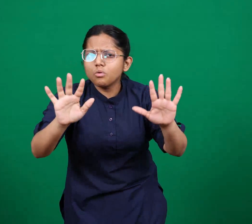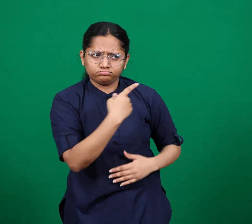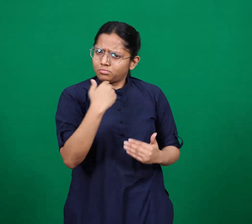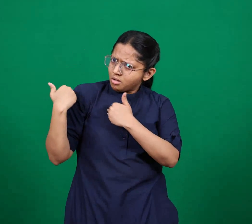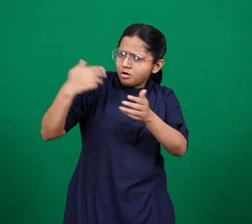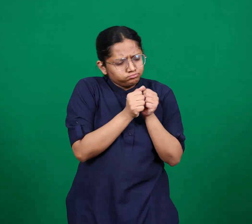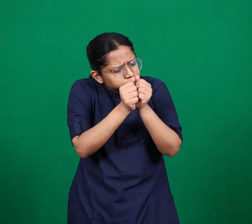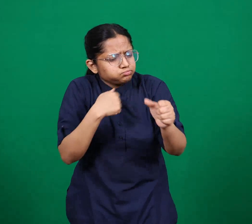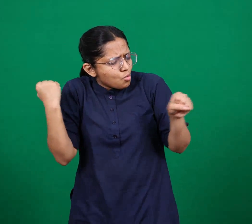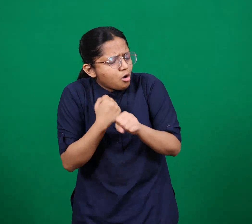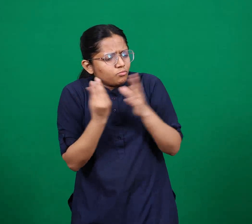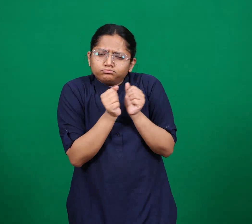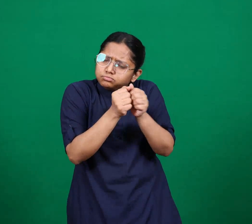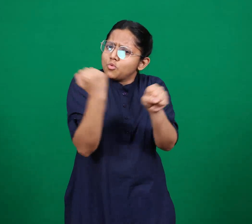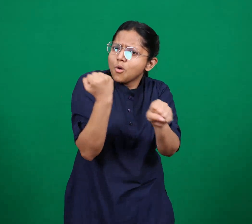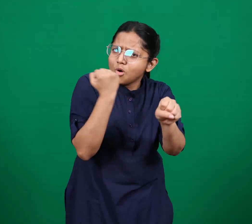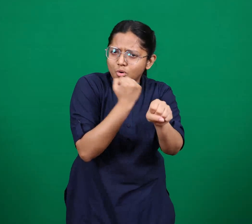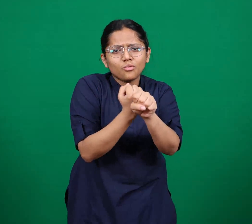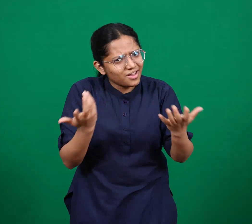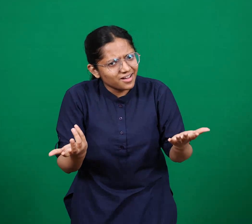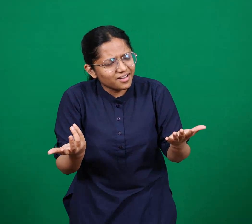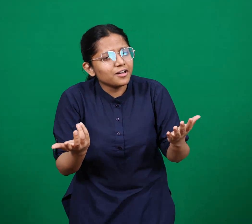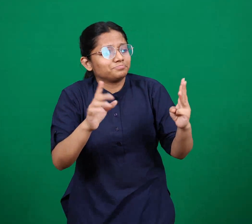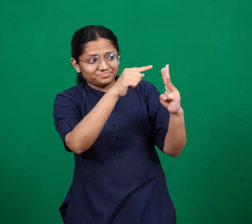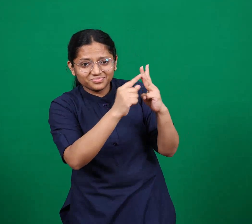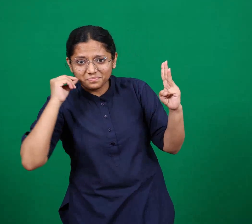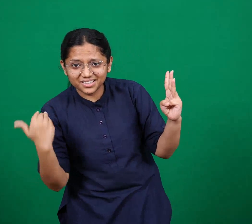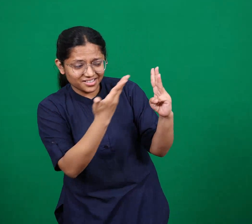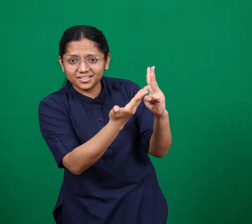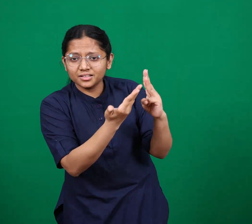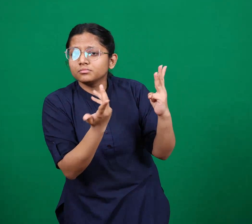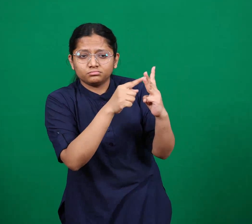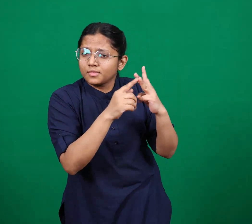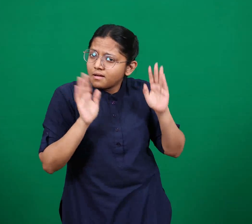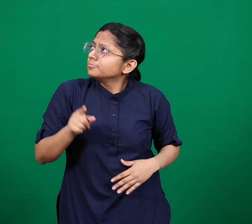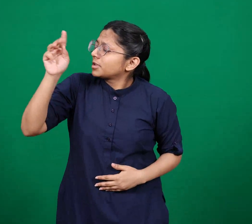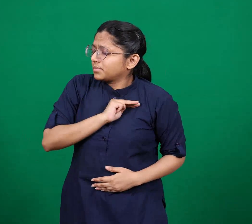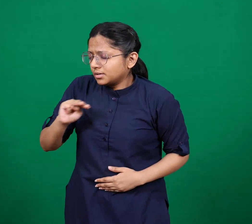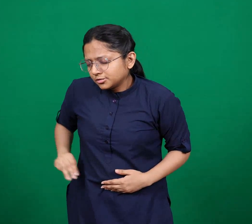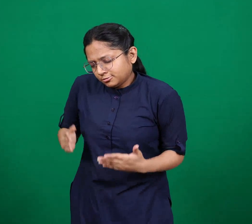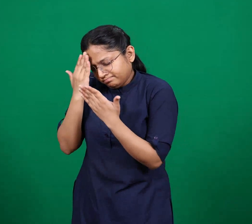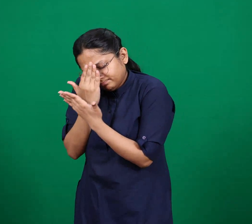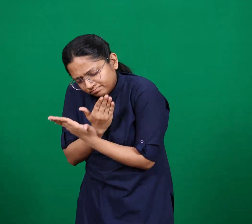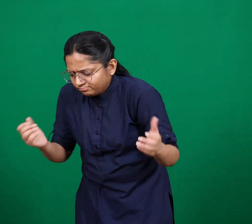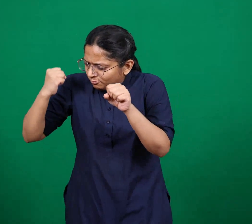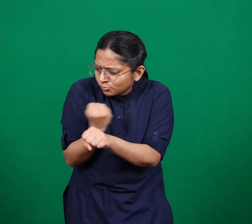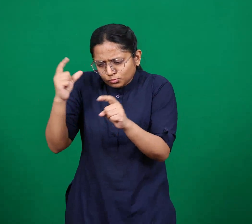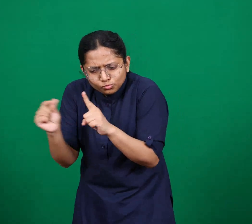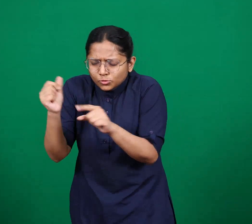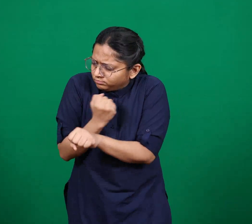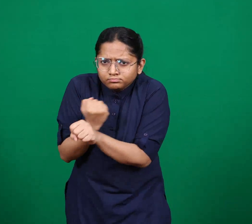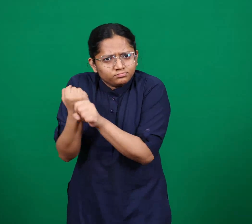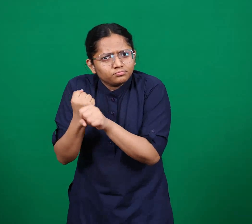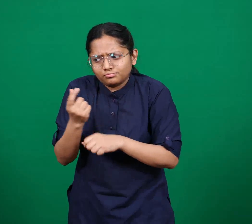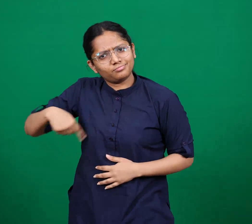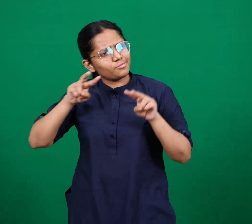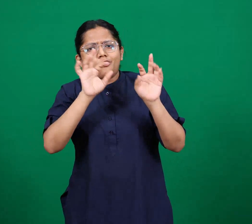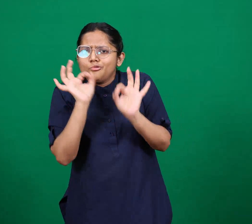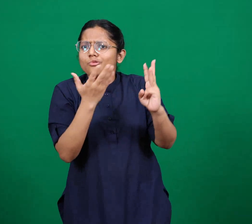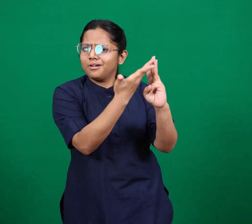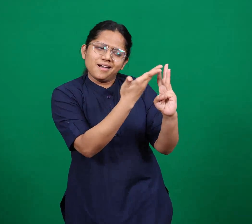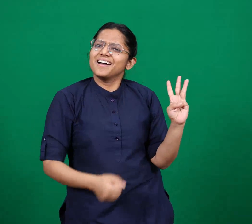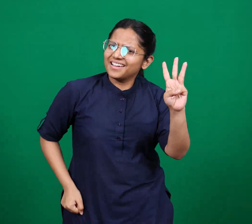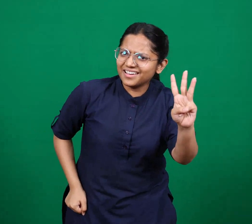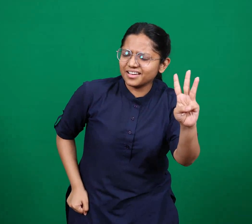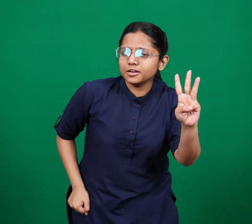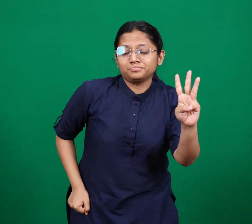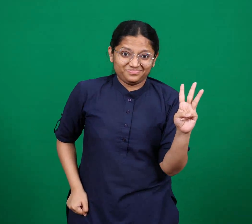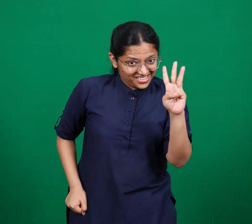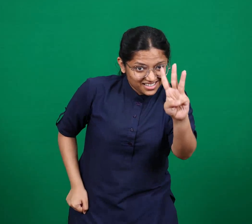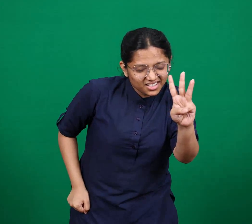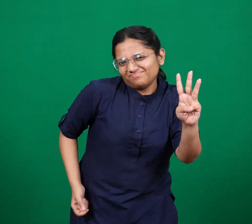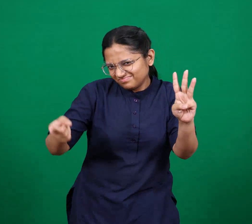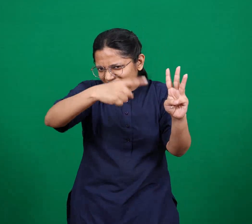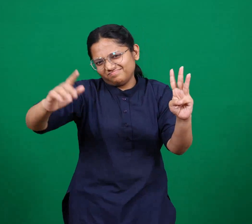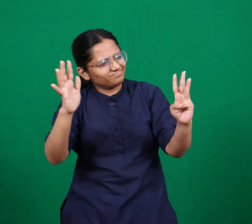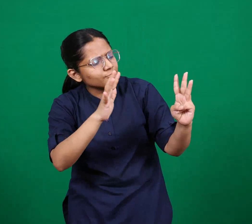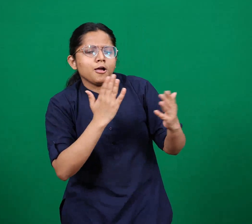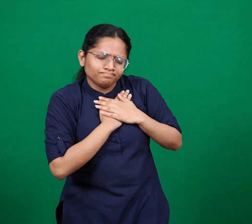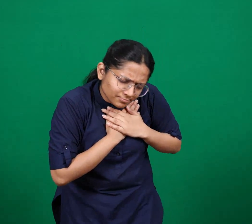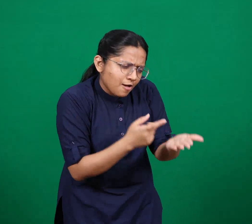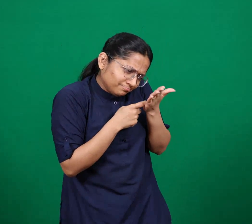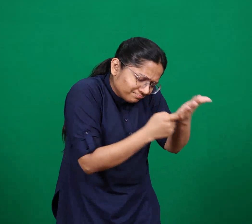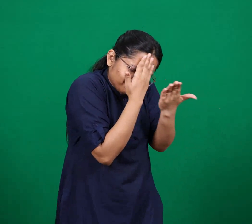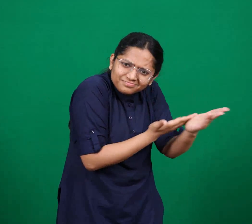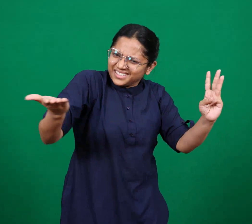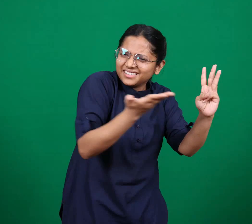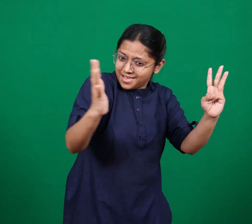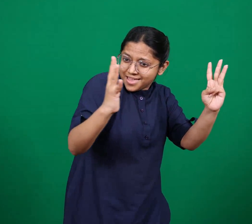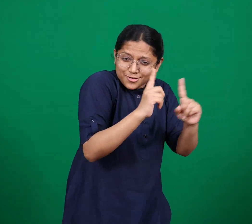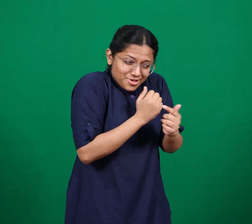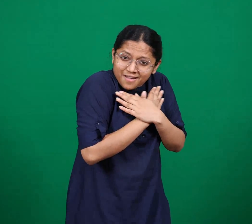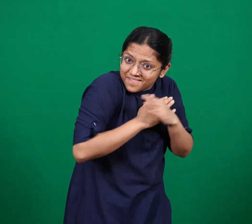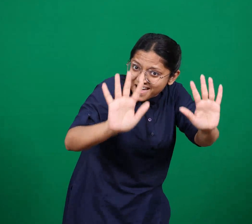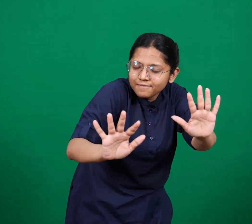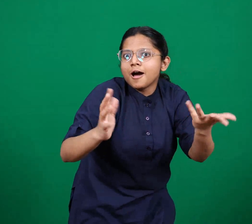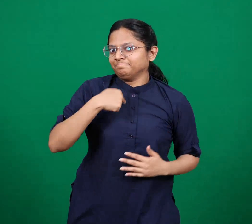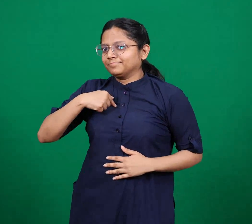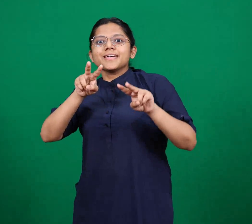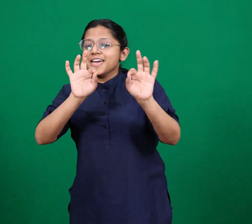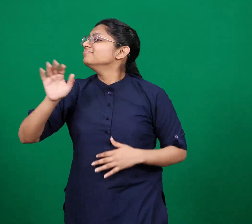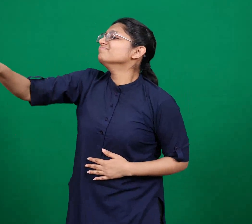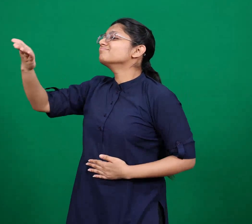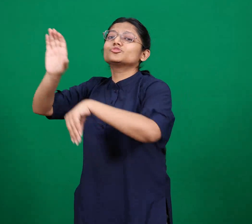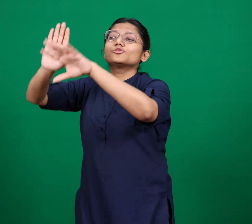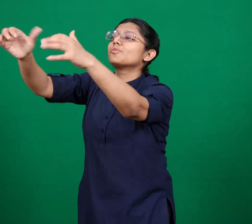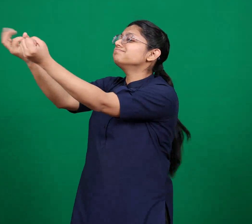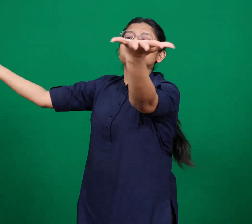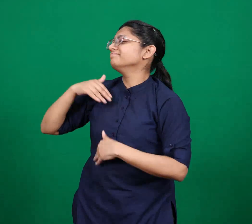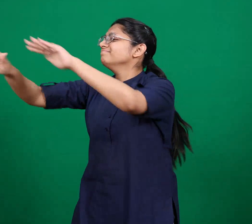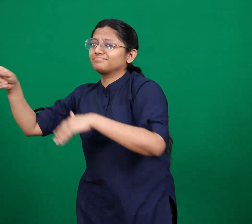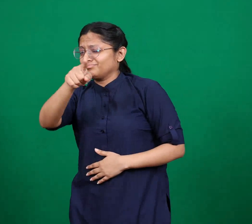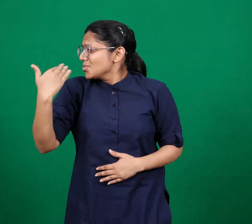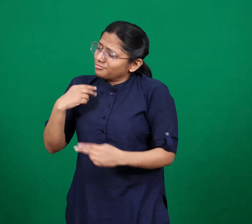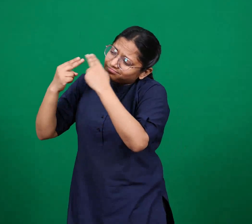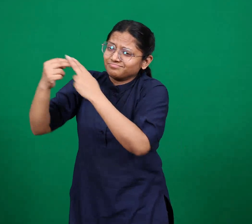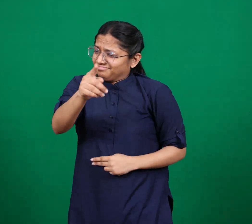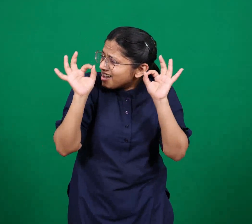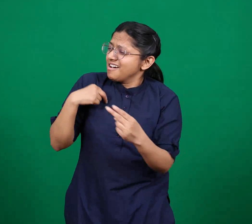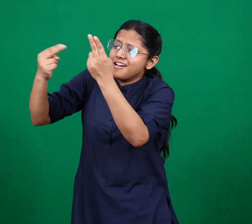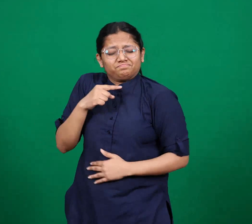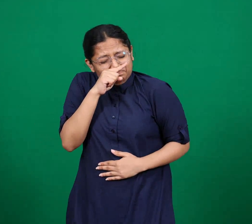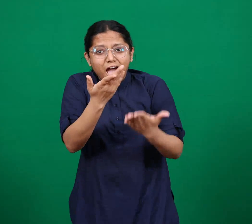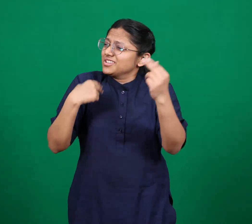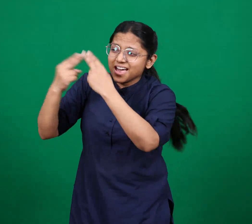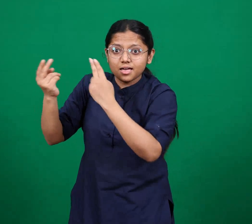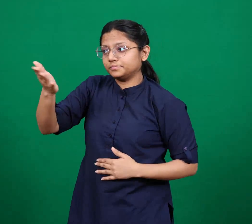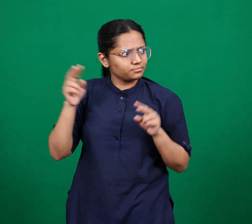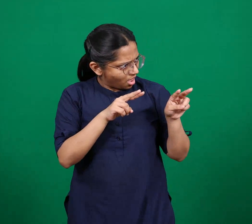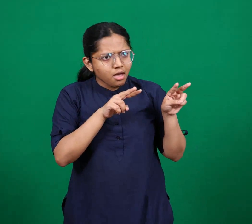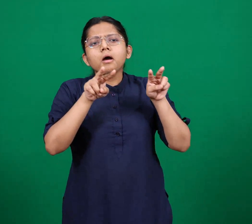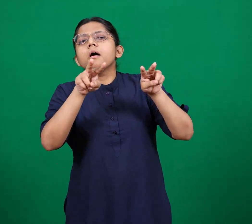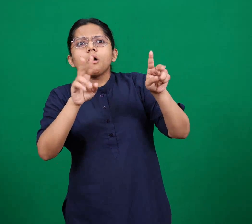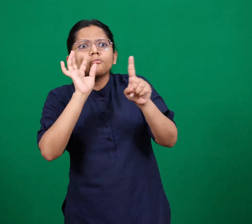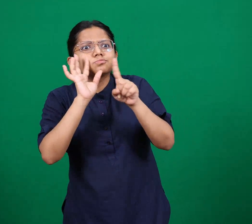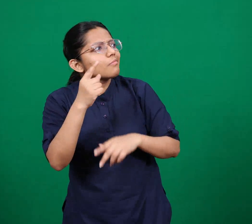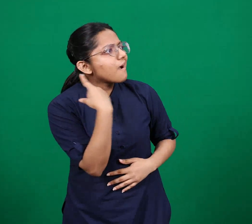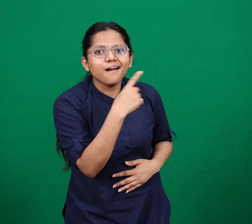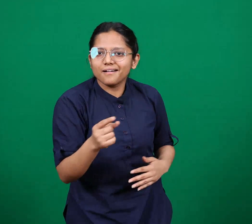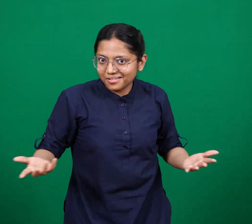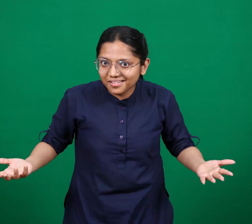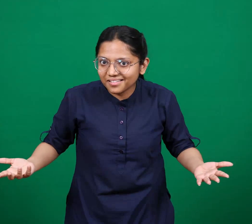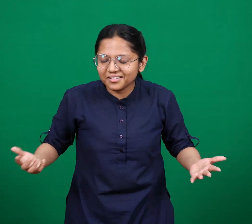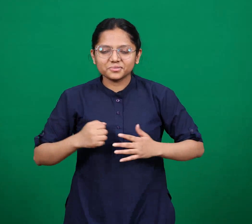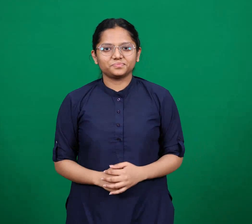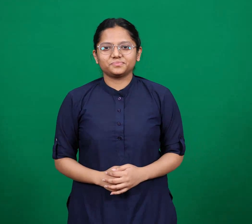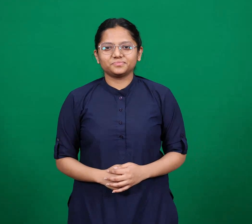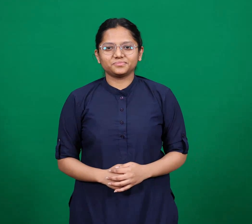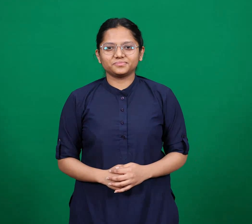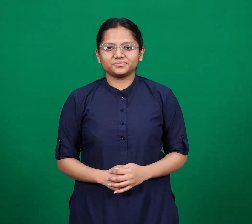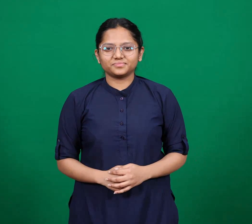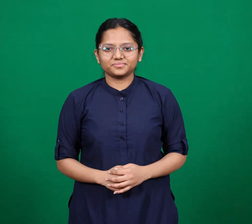As for Titus, he is my partner and fellow worker among you. As for our brothers, they are messengers of the churches, to the glory of Christ. In full view of the churches, then, show these men the proof of your love and the reason for our boasting about you.